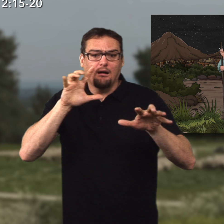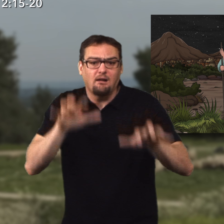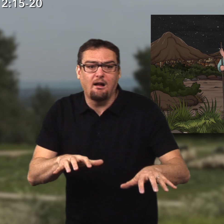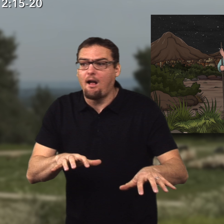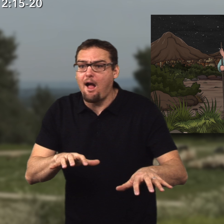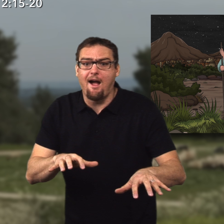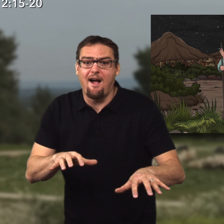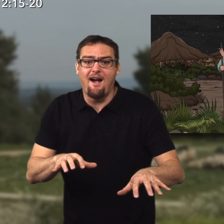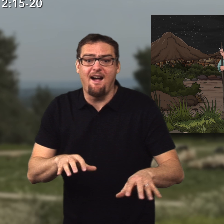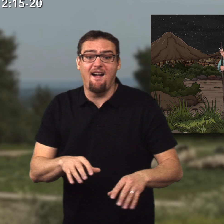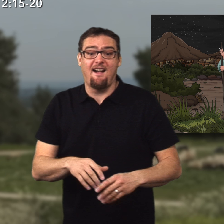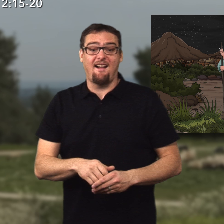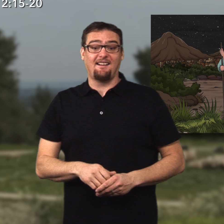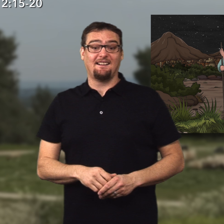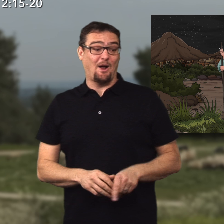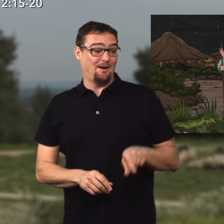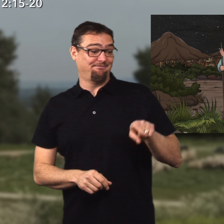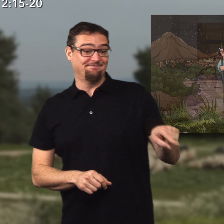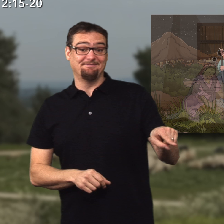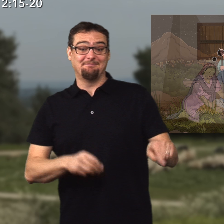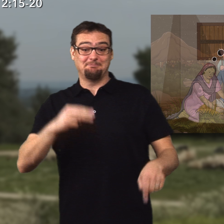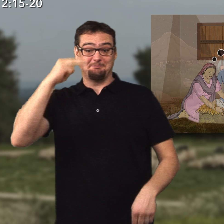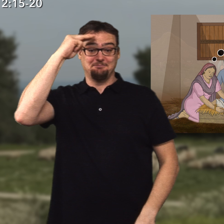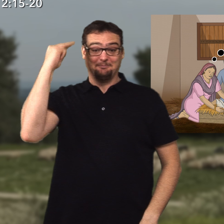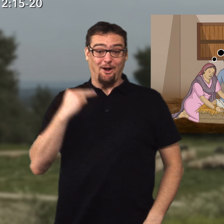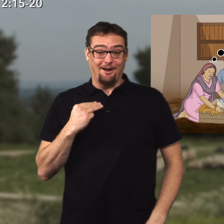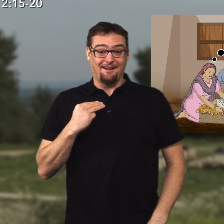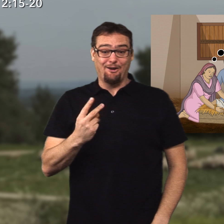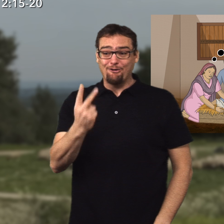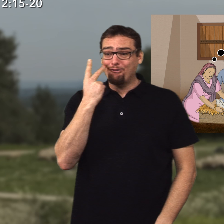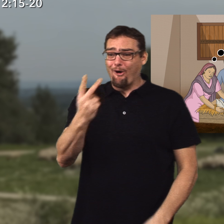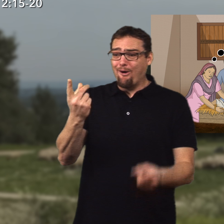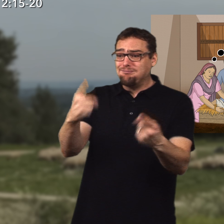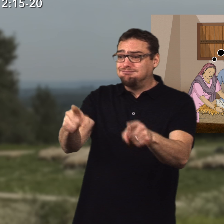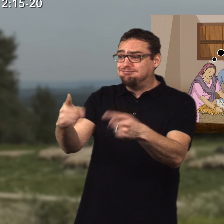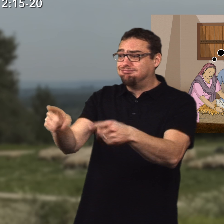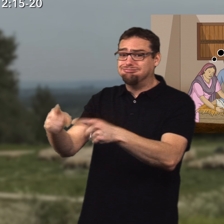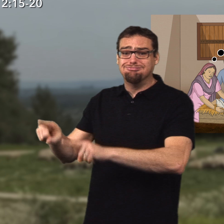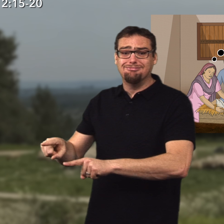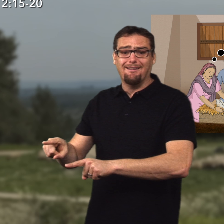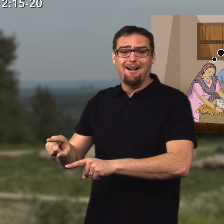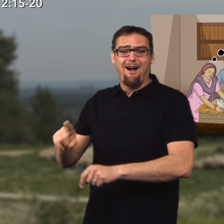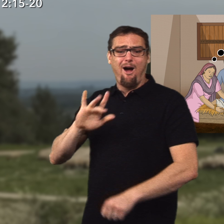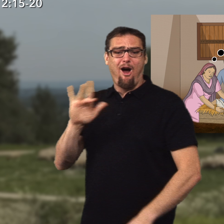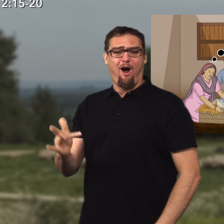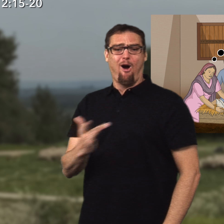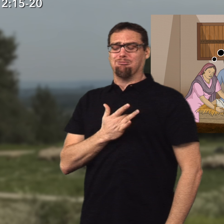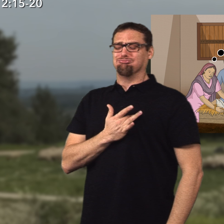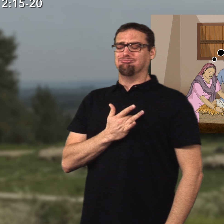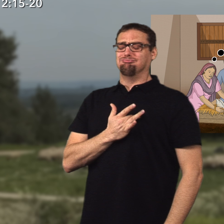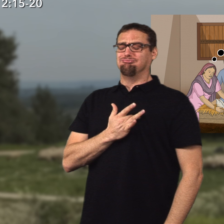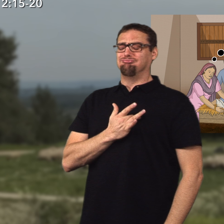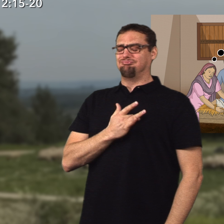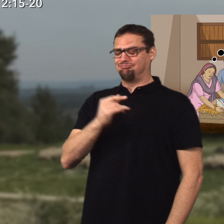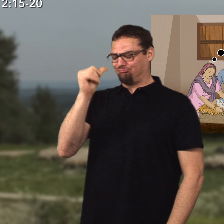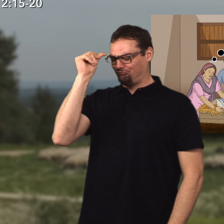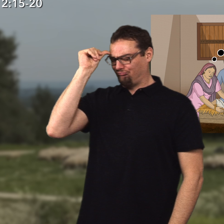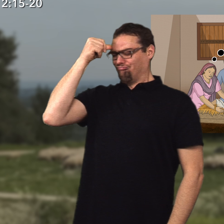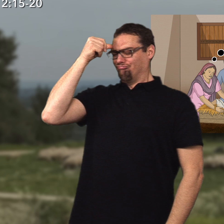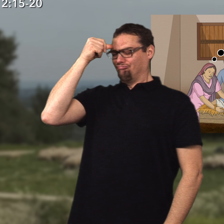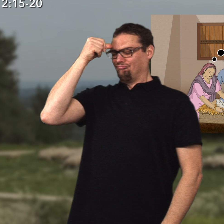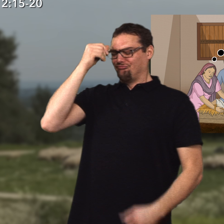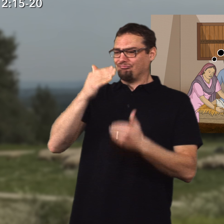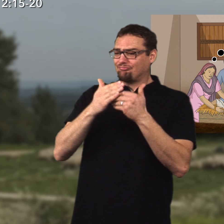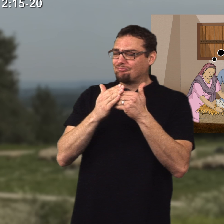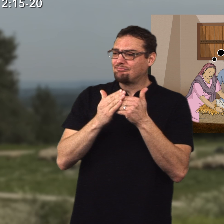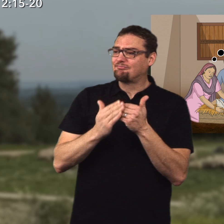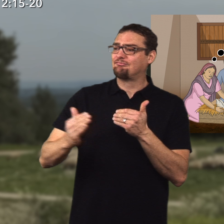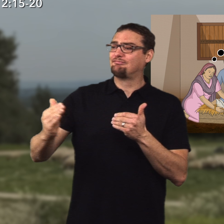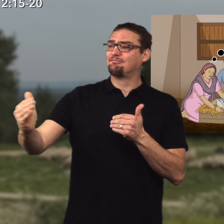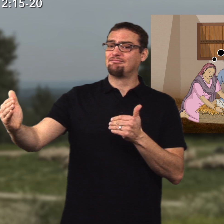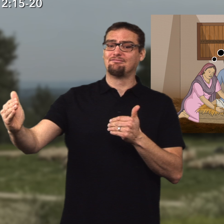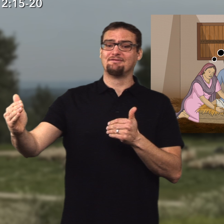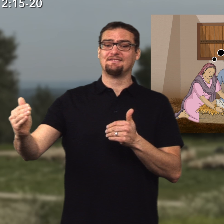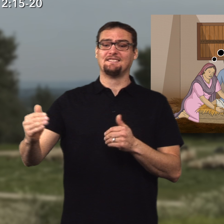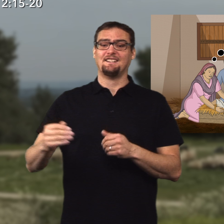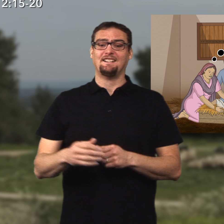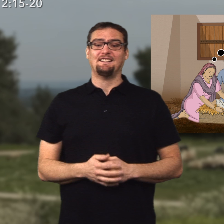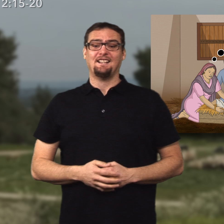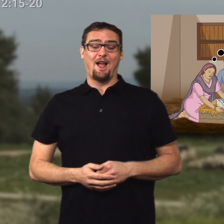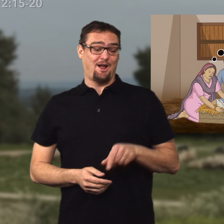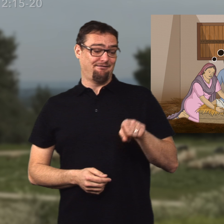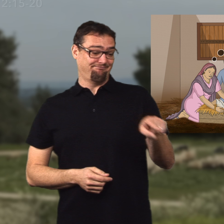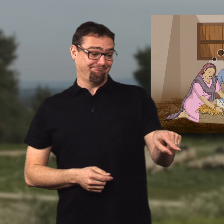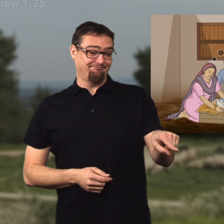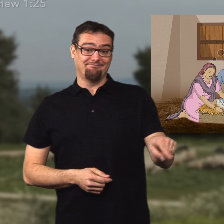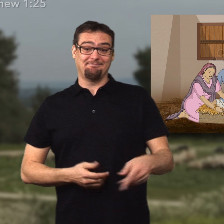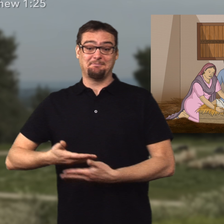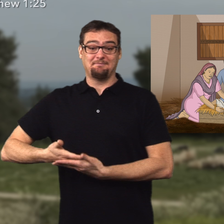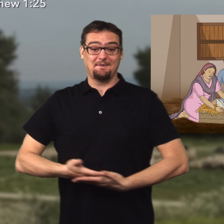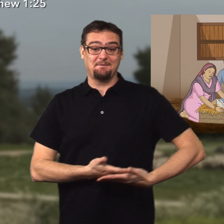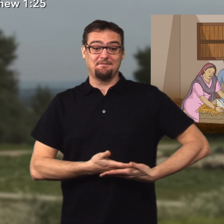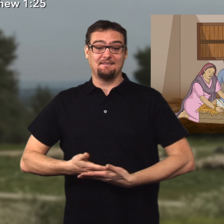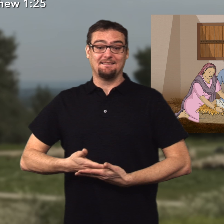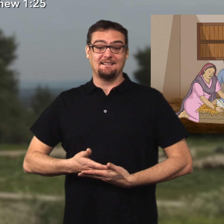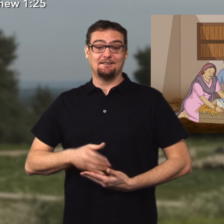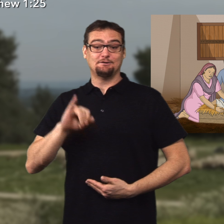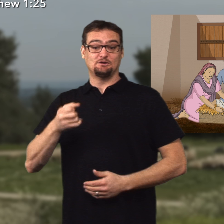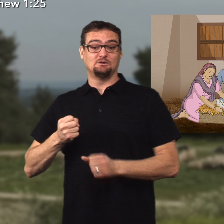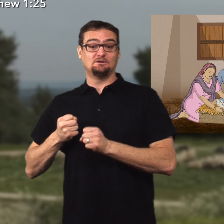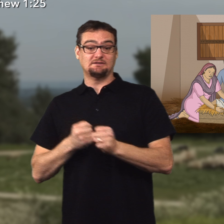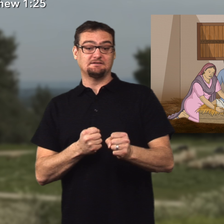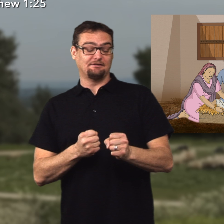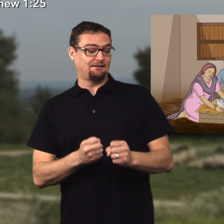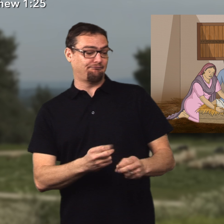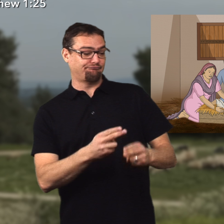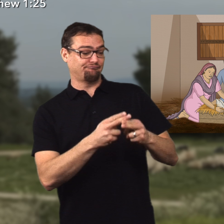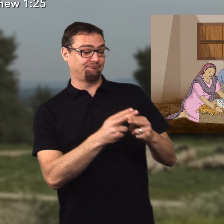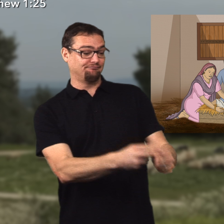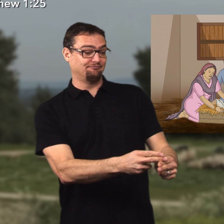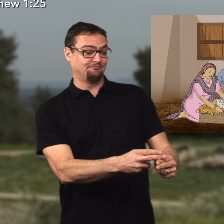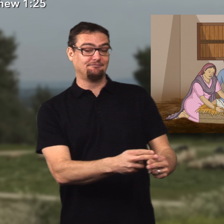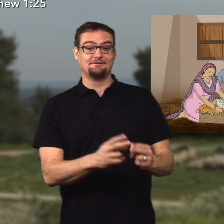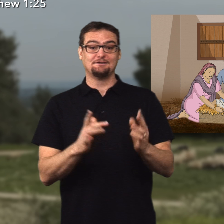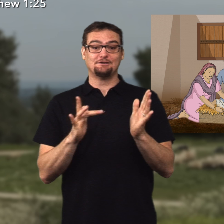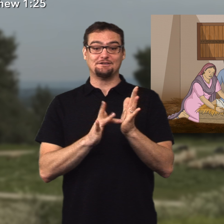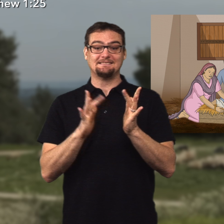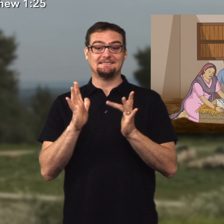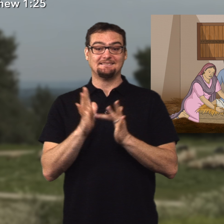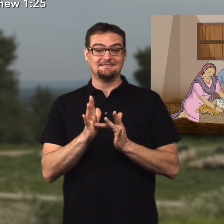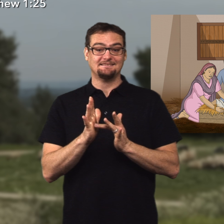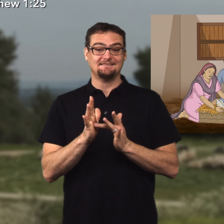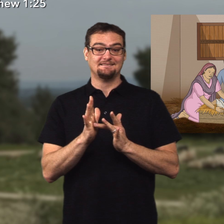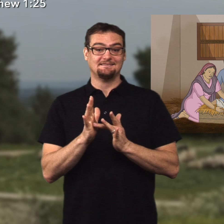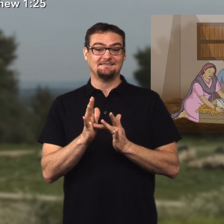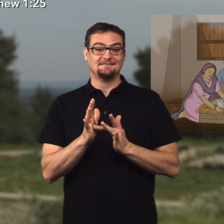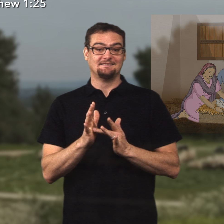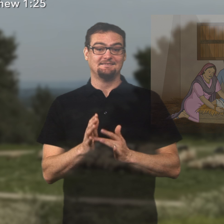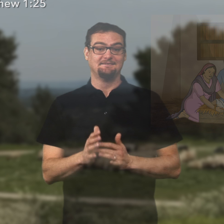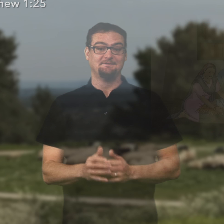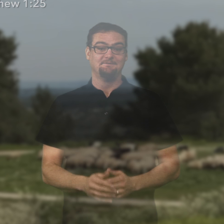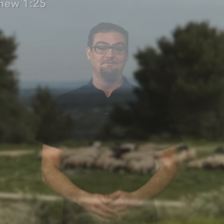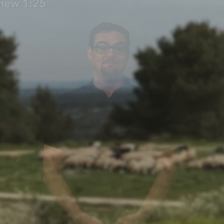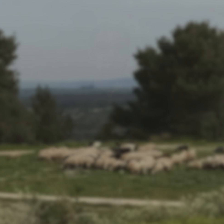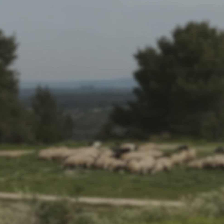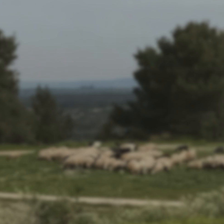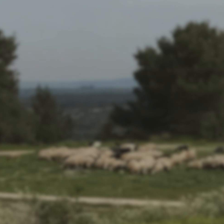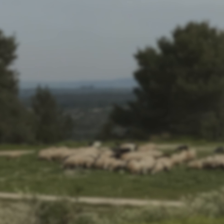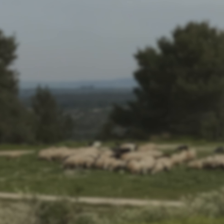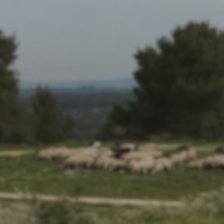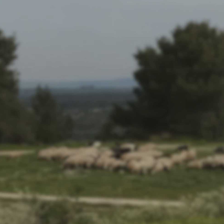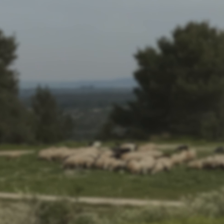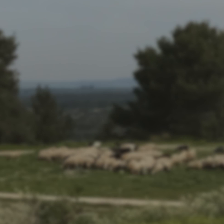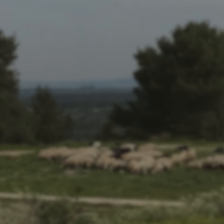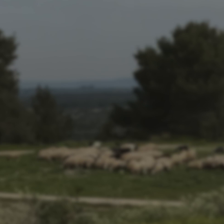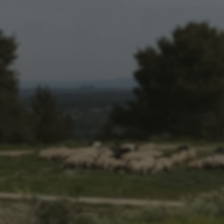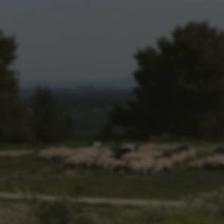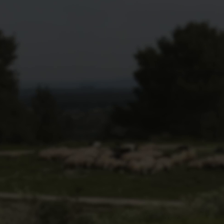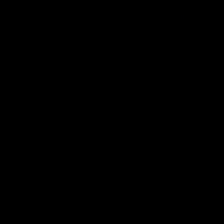But Mary treasured up all these things and pondered them in her heart. The shepherds returned, glorifying and praising God for all they had heard and seen, which was just as the angel had told them. But he had no union with her until she gave birth to a Son. And he gave Him the name Jesus.